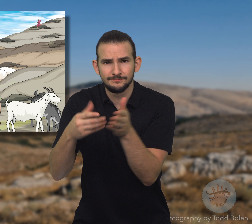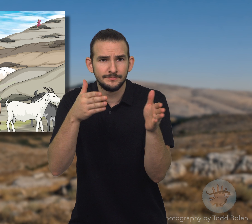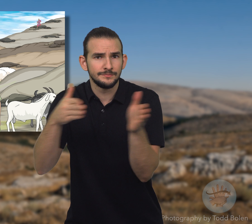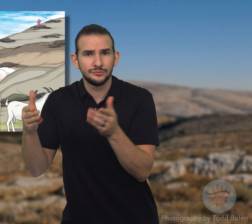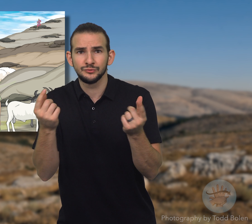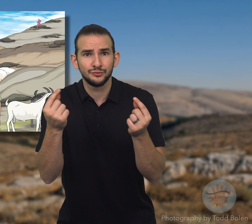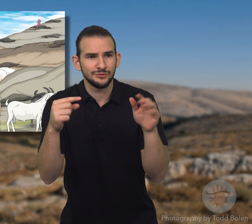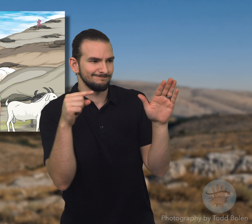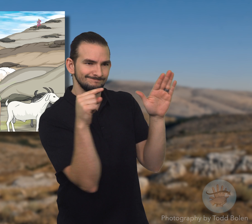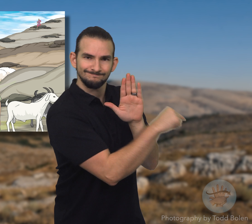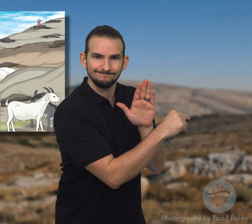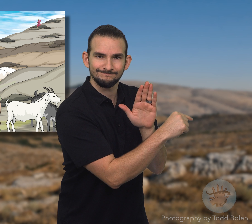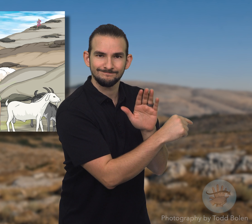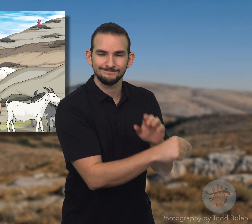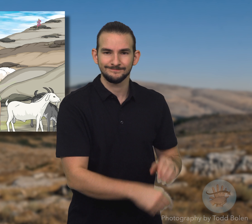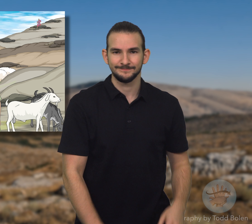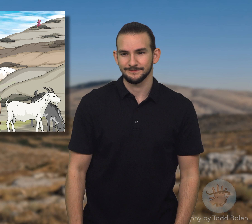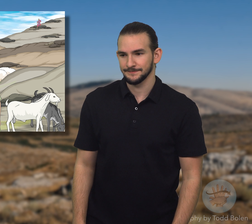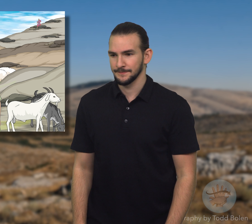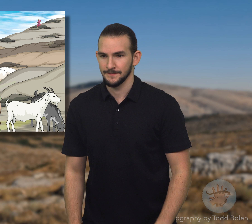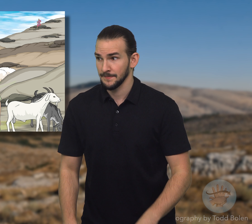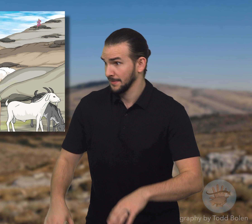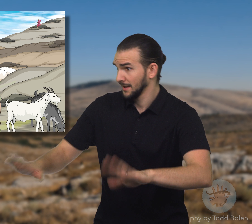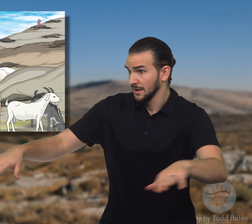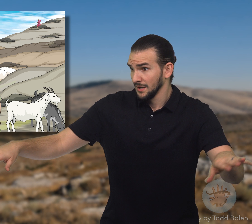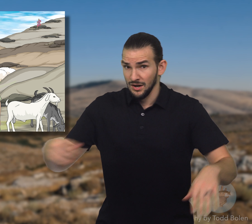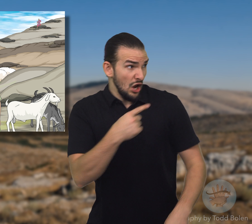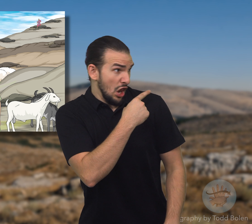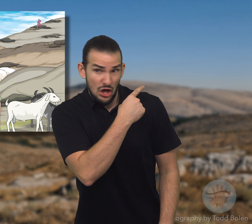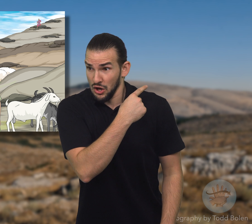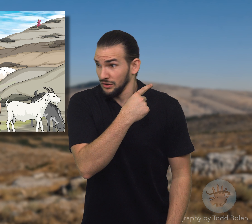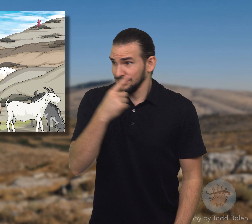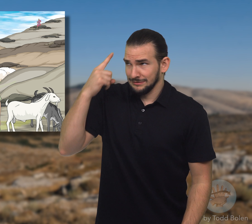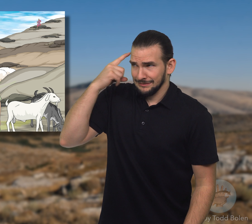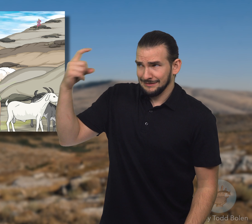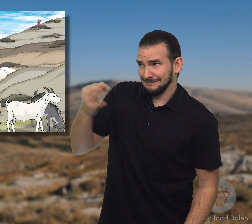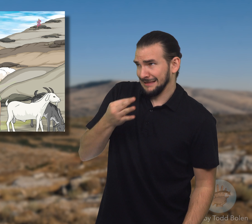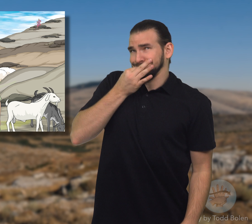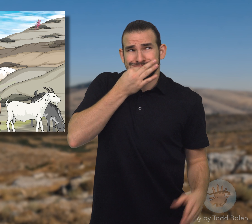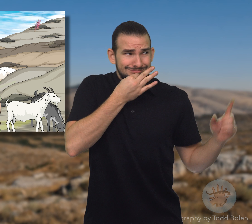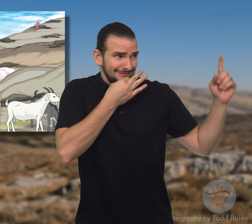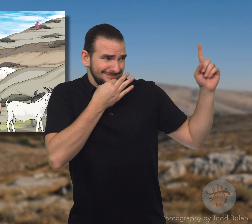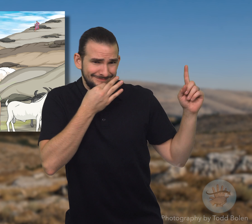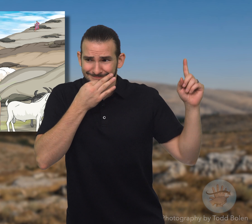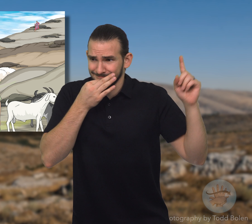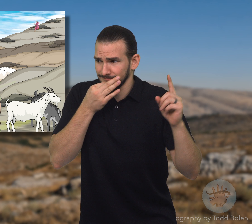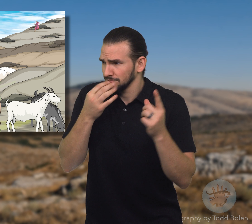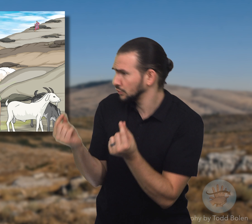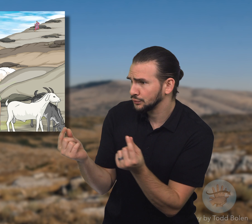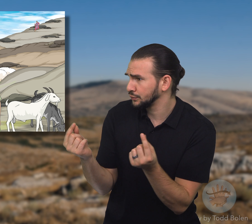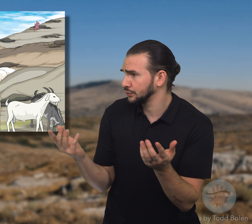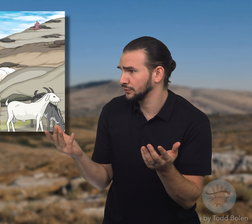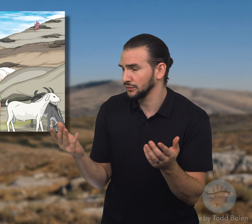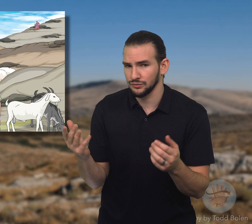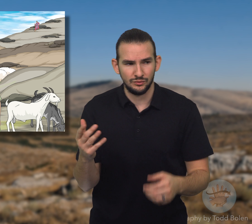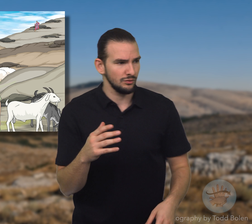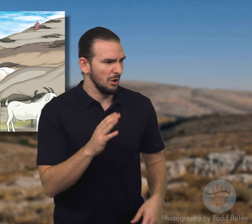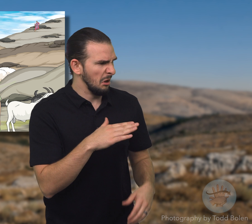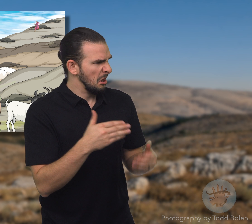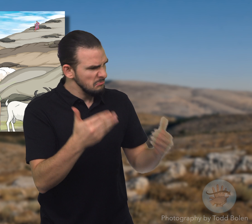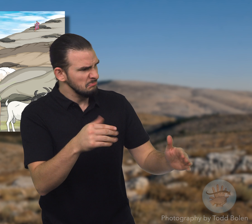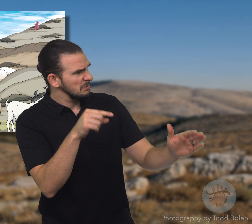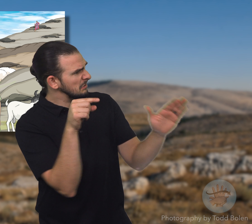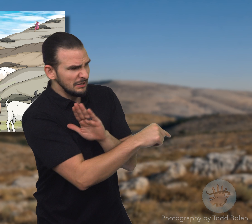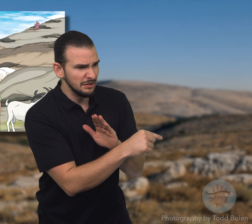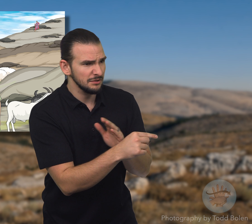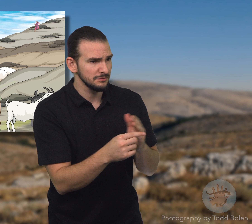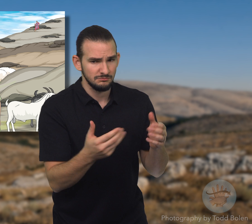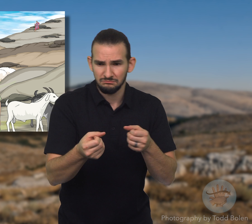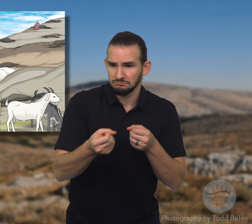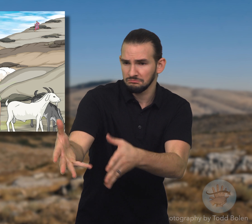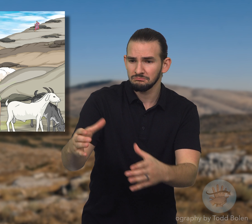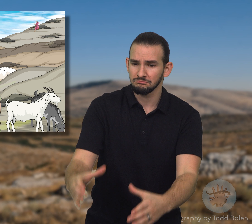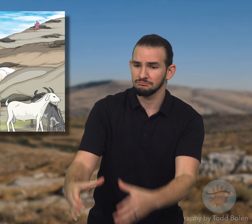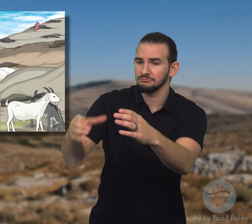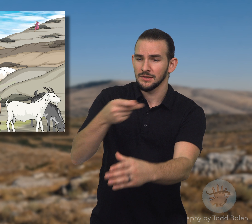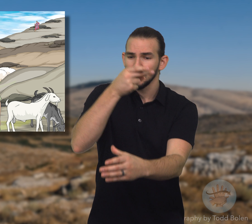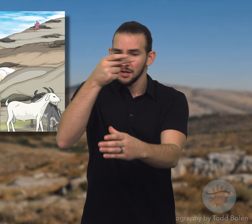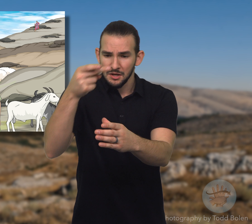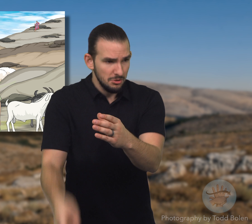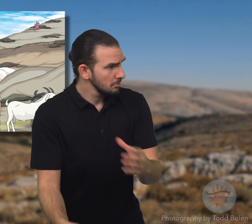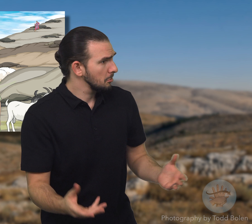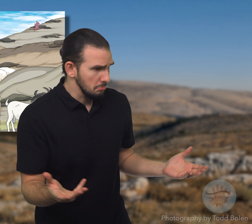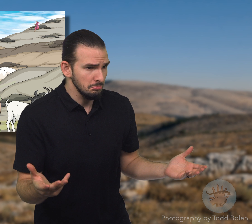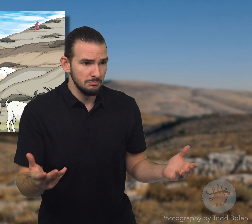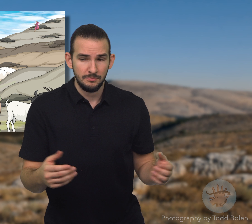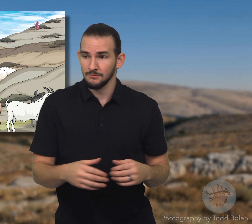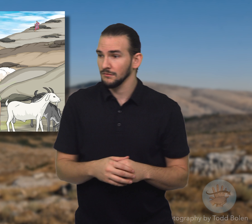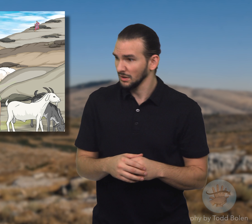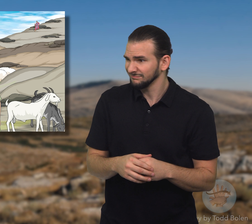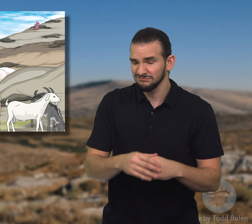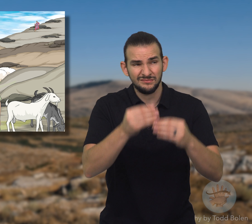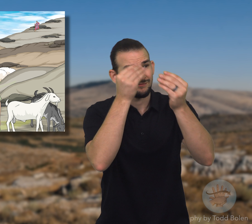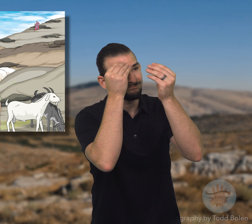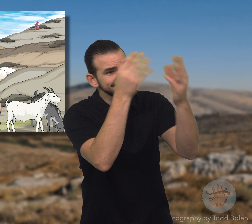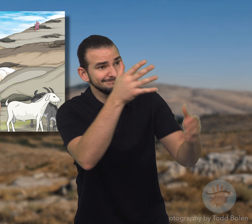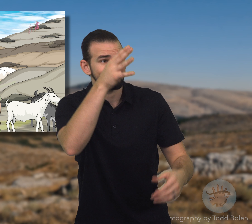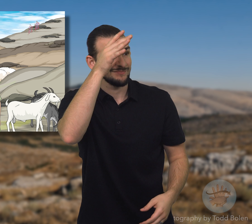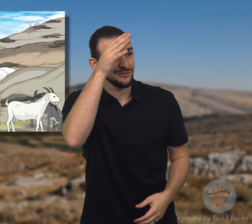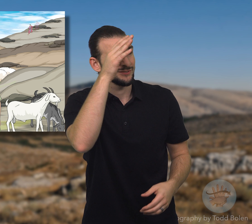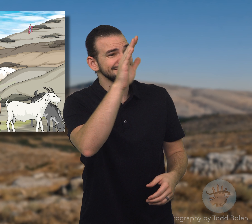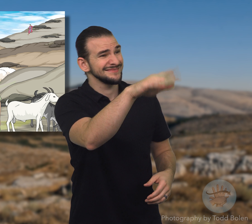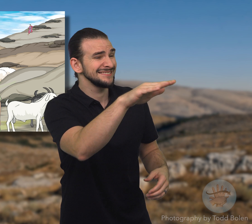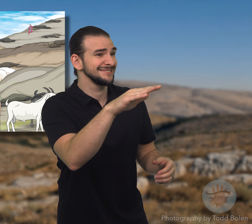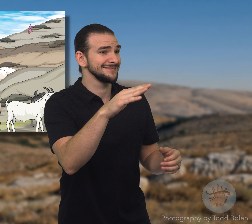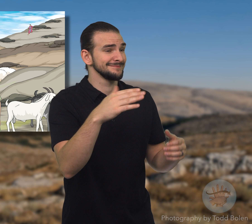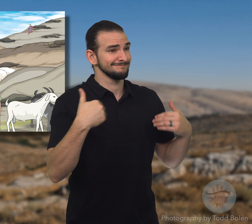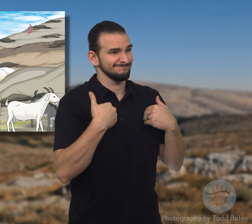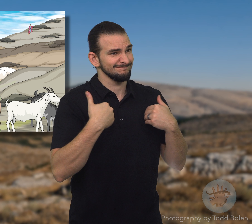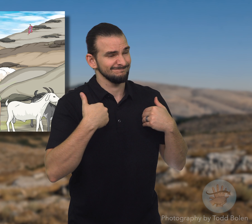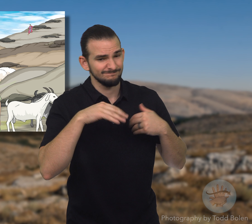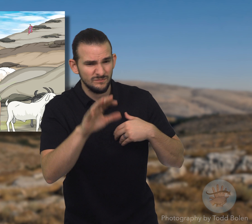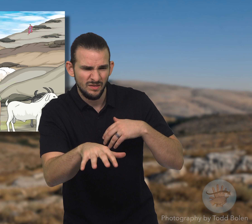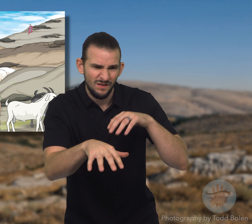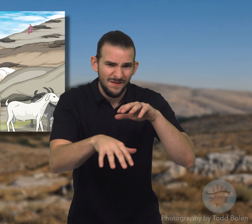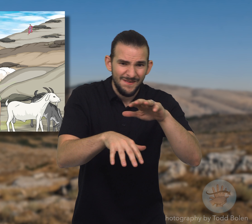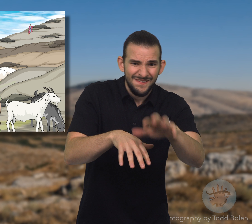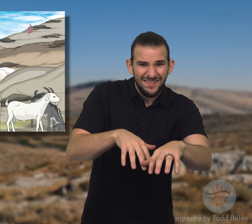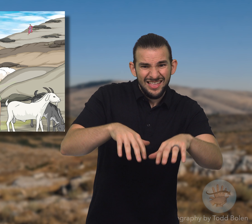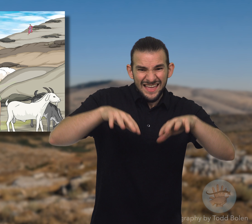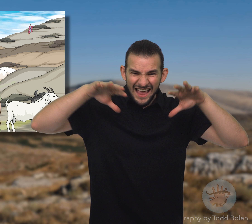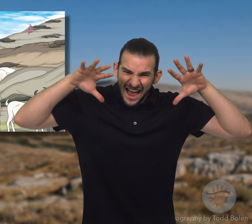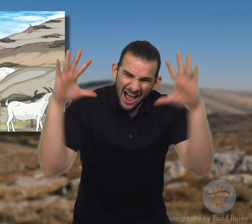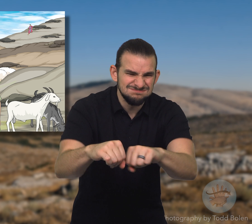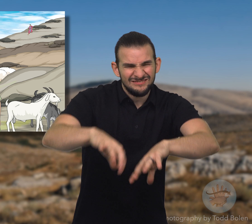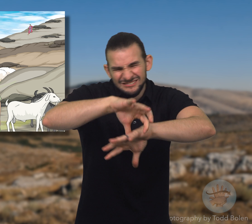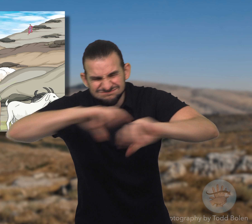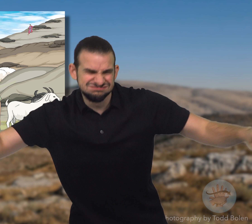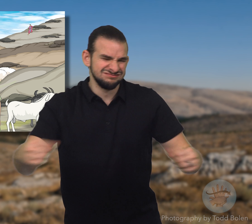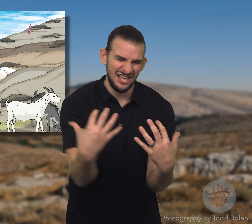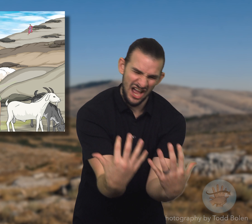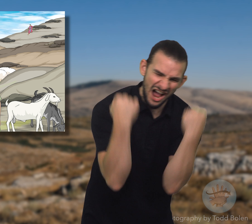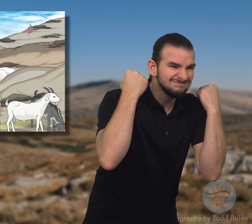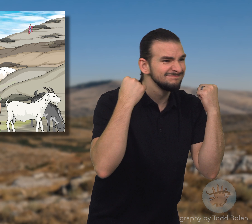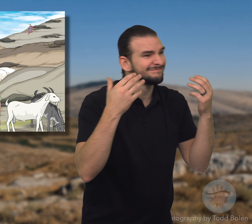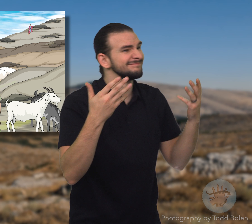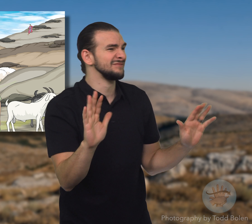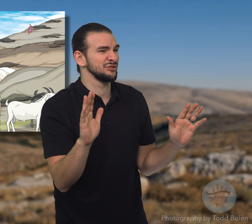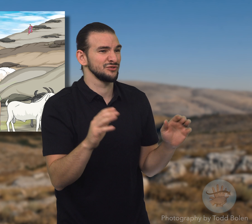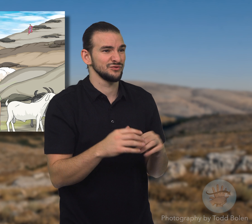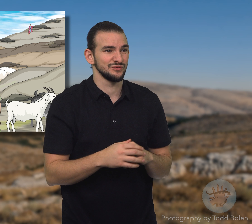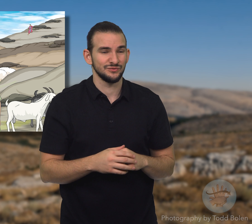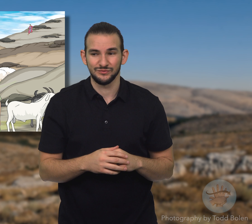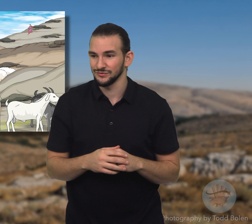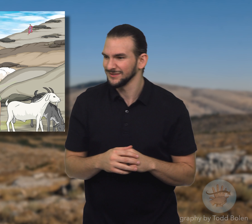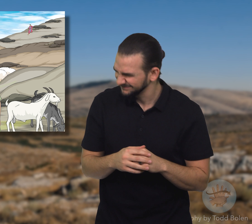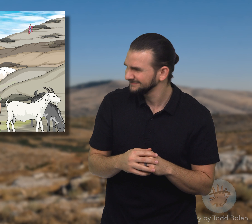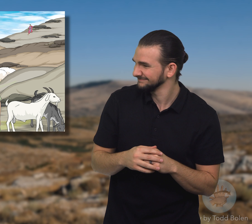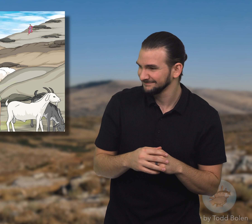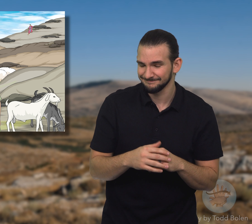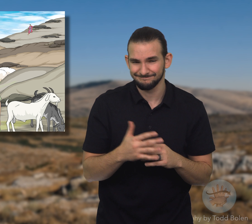“Here comes that dreamer!” they said to one another. “Come now, let us kill him and throw him into one of the pits.